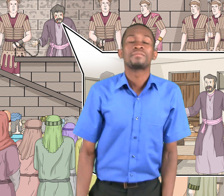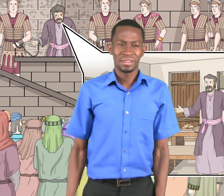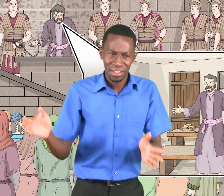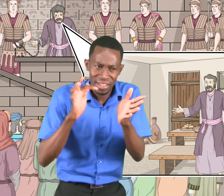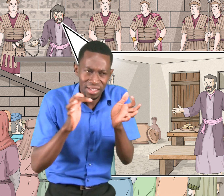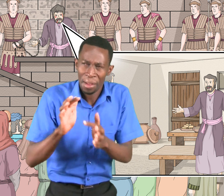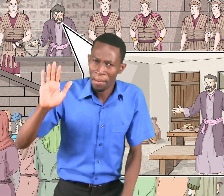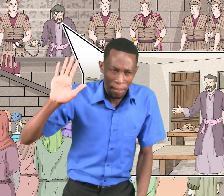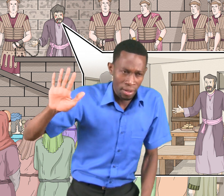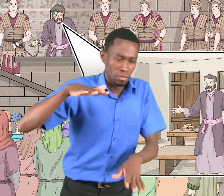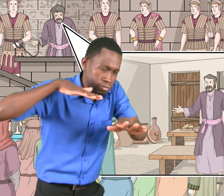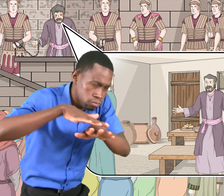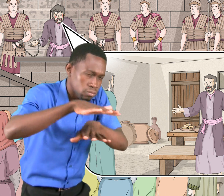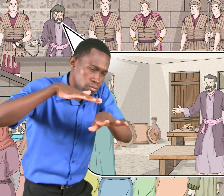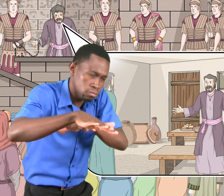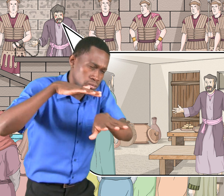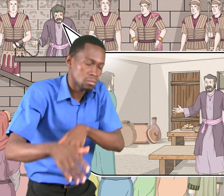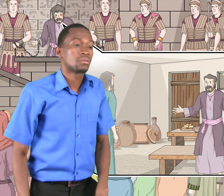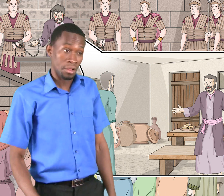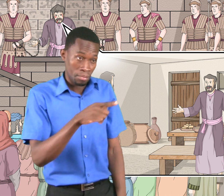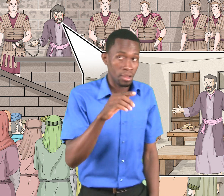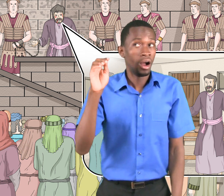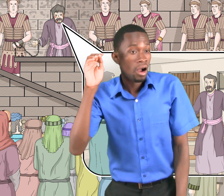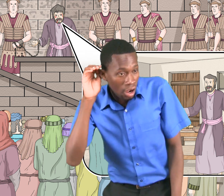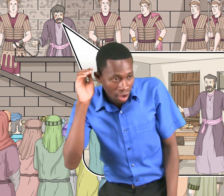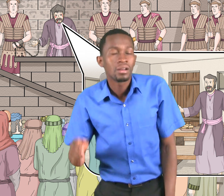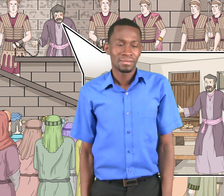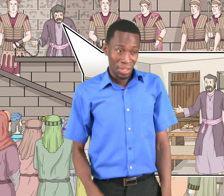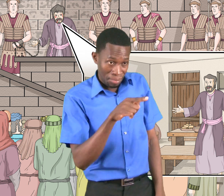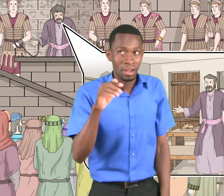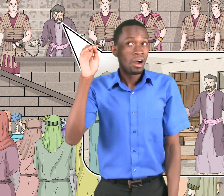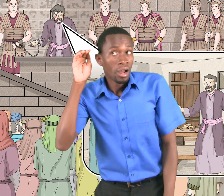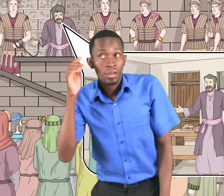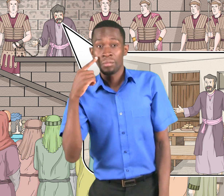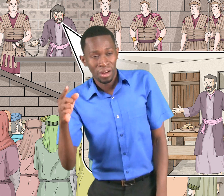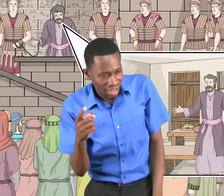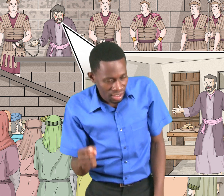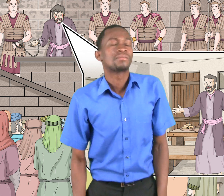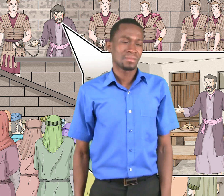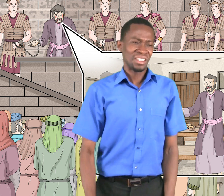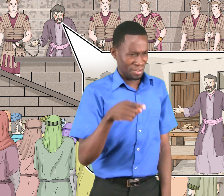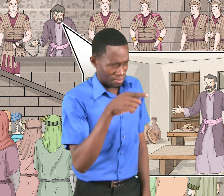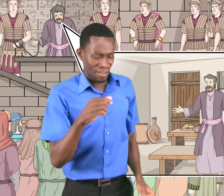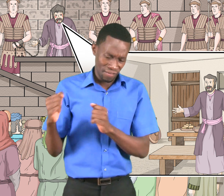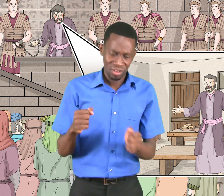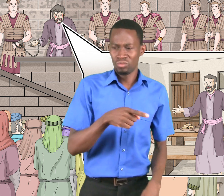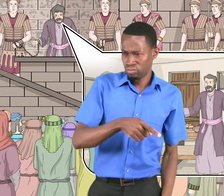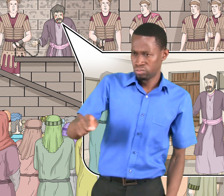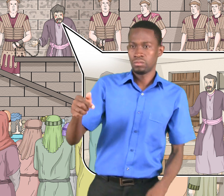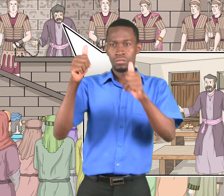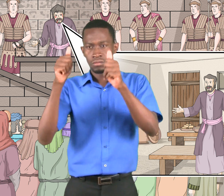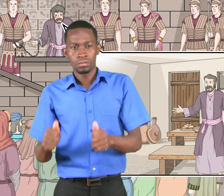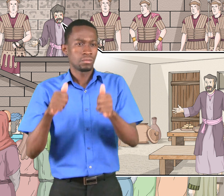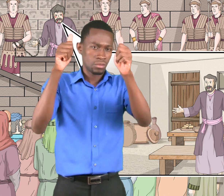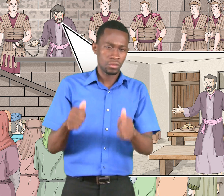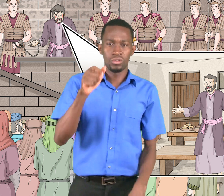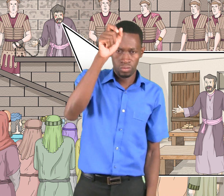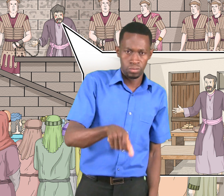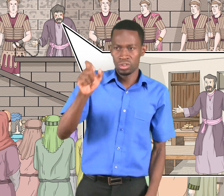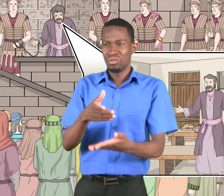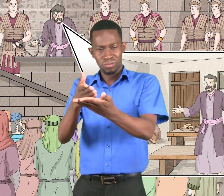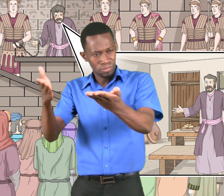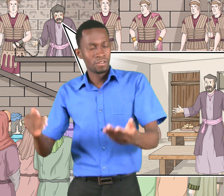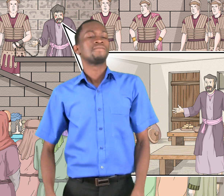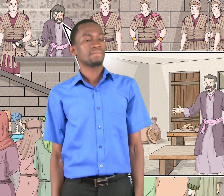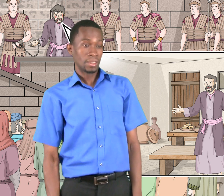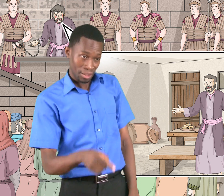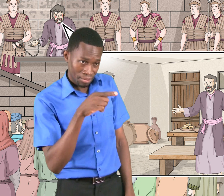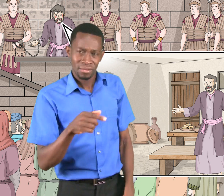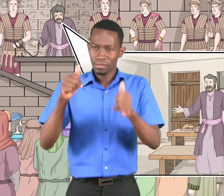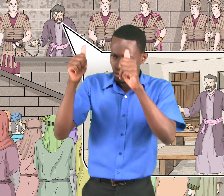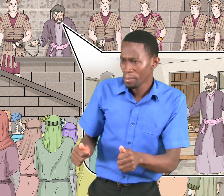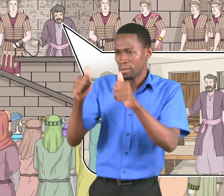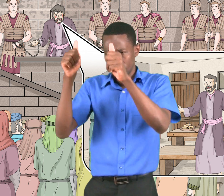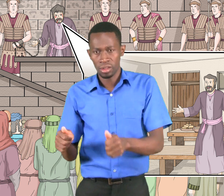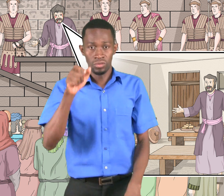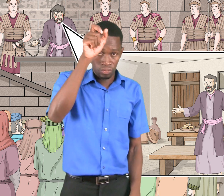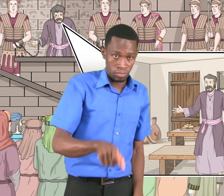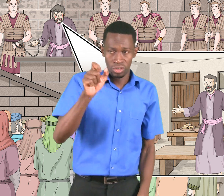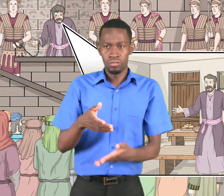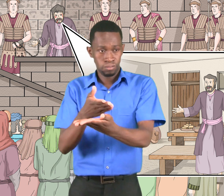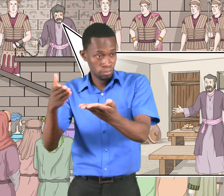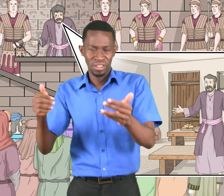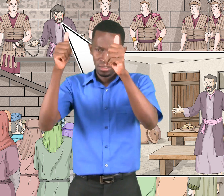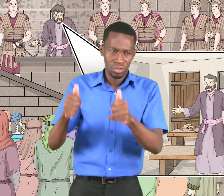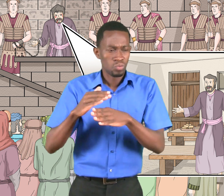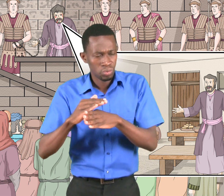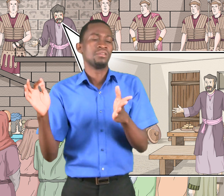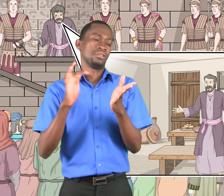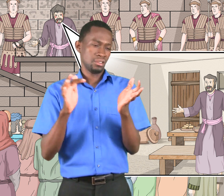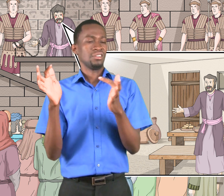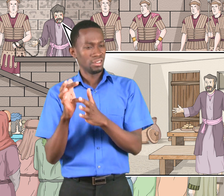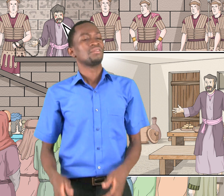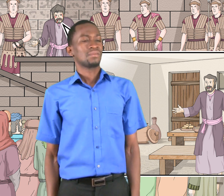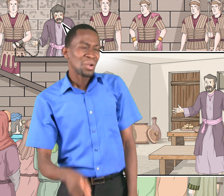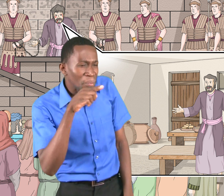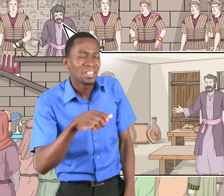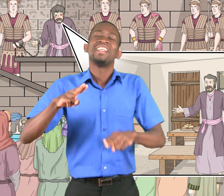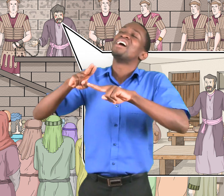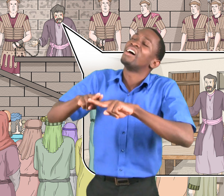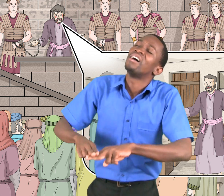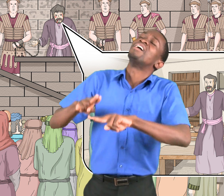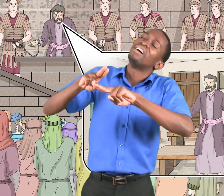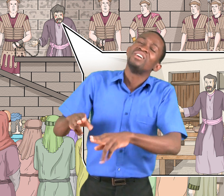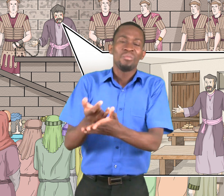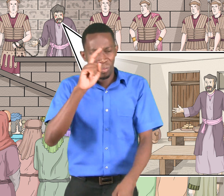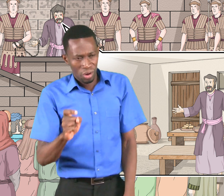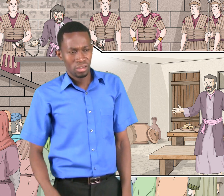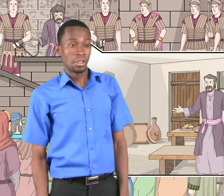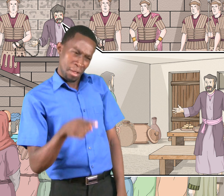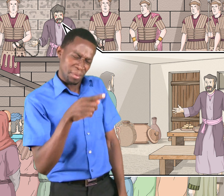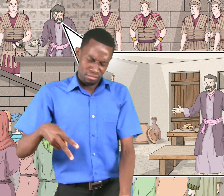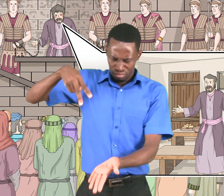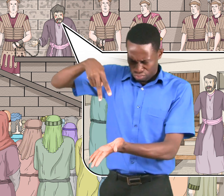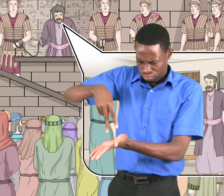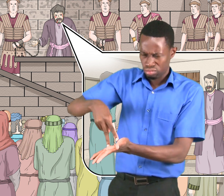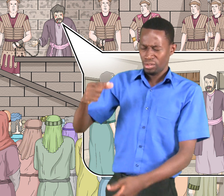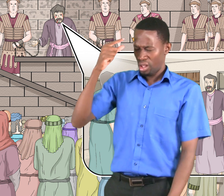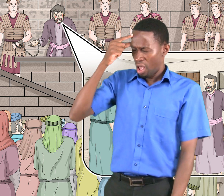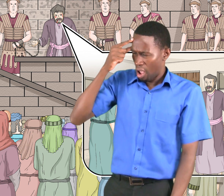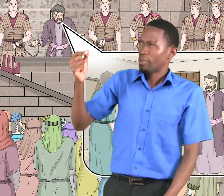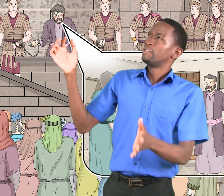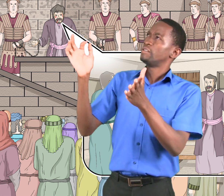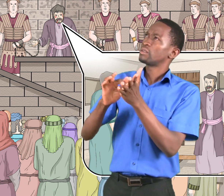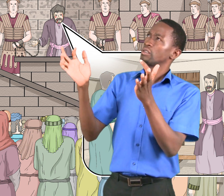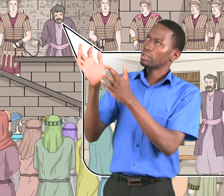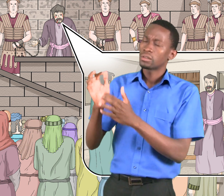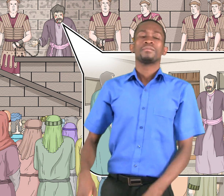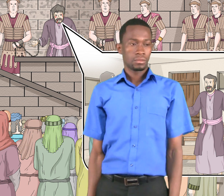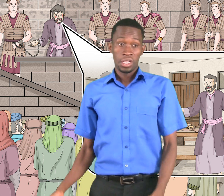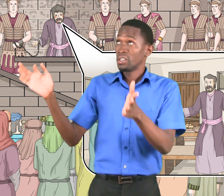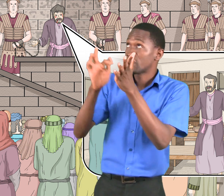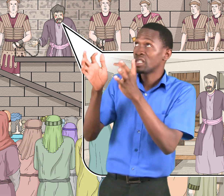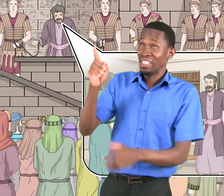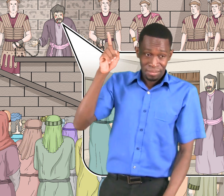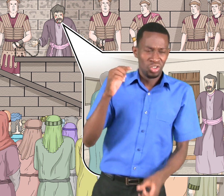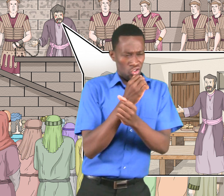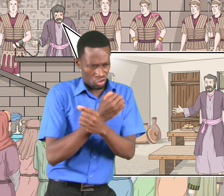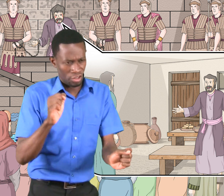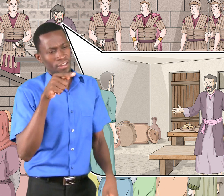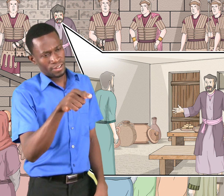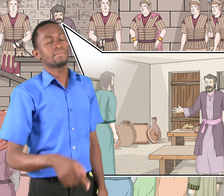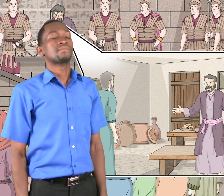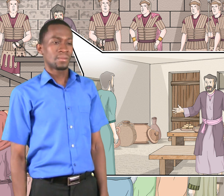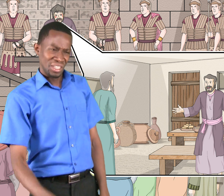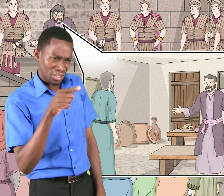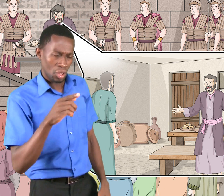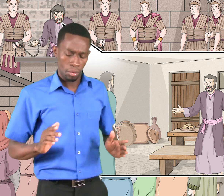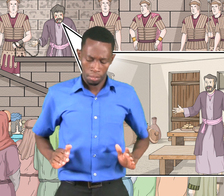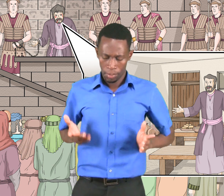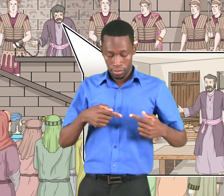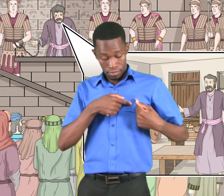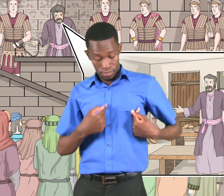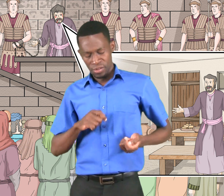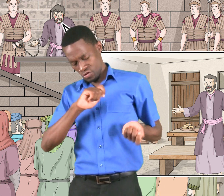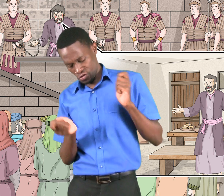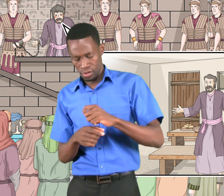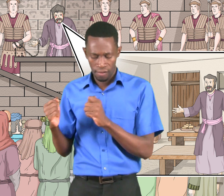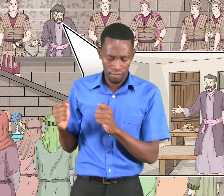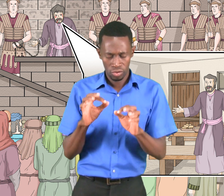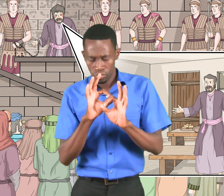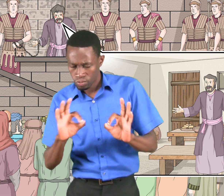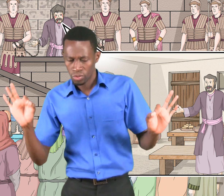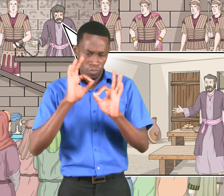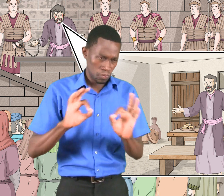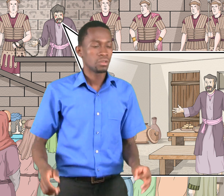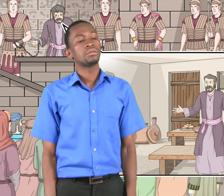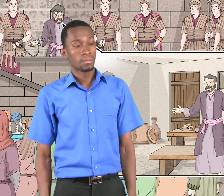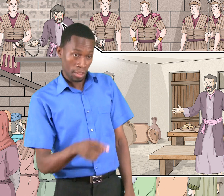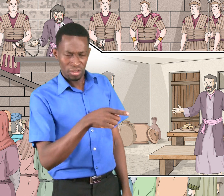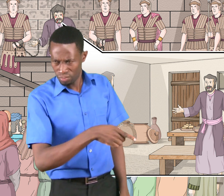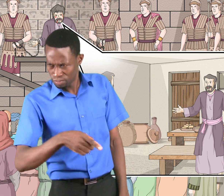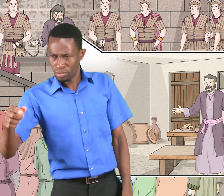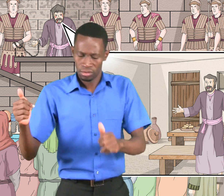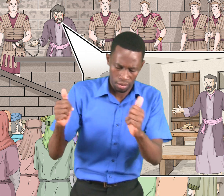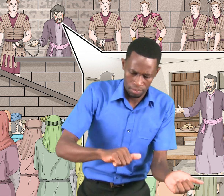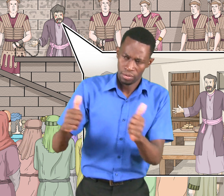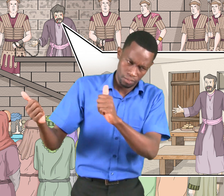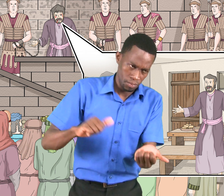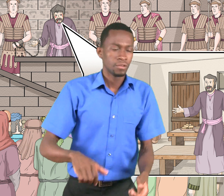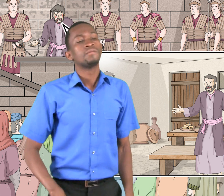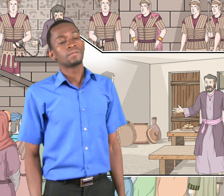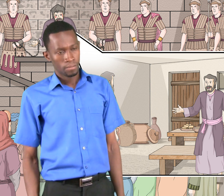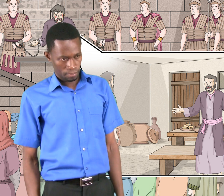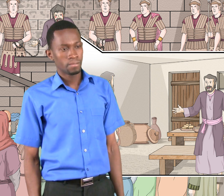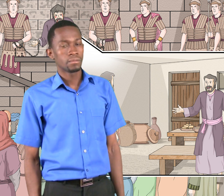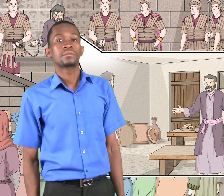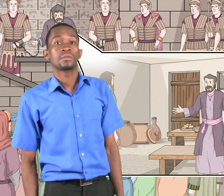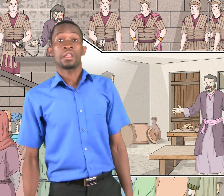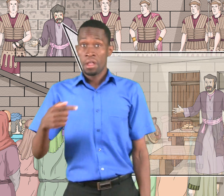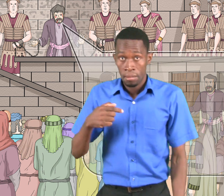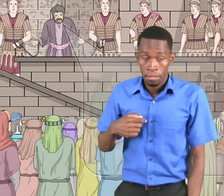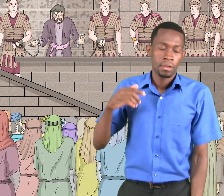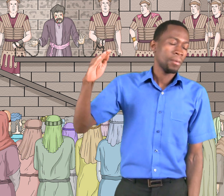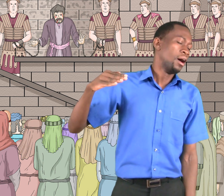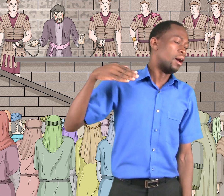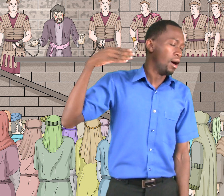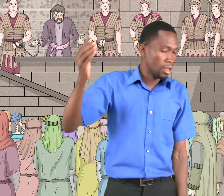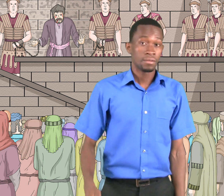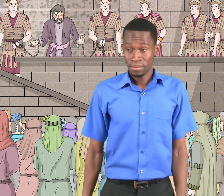You will be His witness to everyone of what you have seen and heard. And now what are you waiting for? Get up, be baptized, and wash your sins away, calling on His name.’